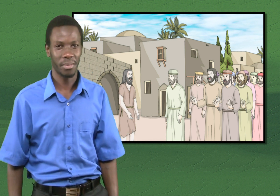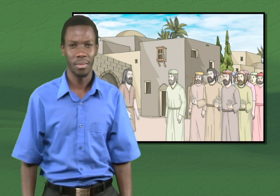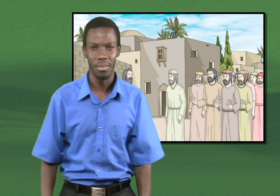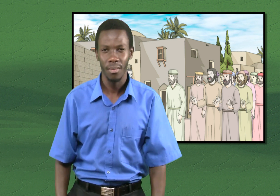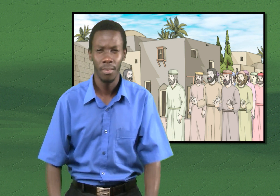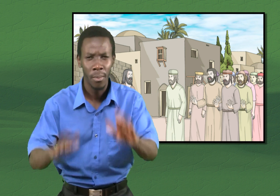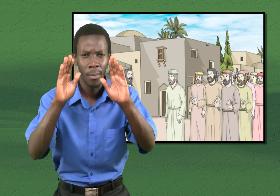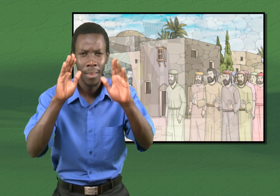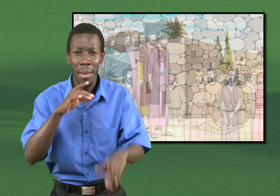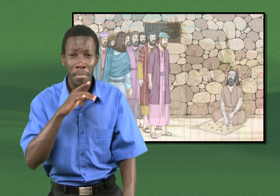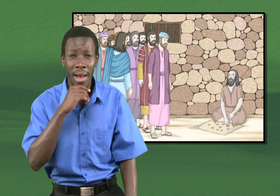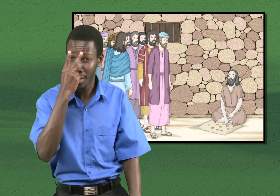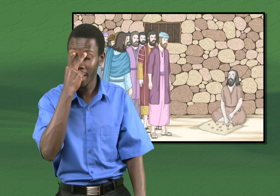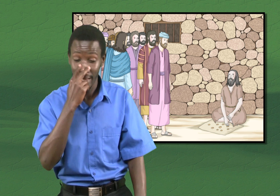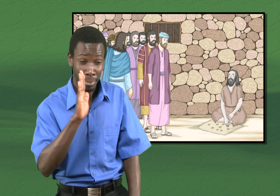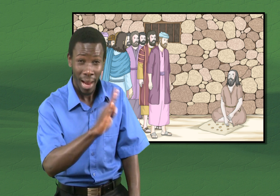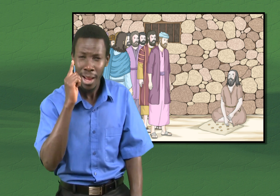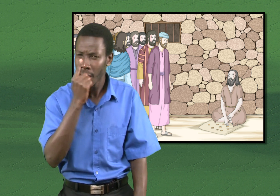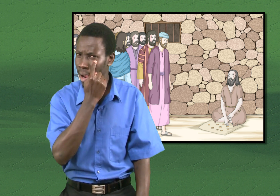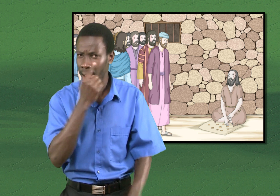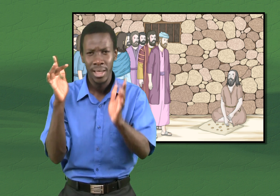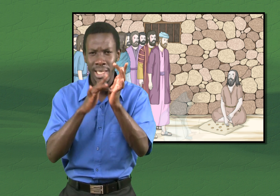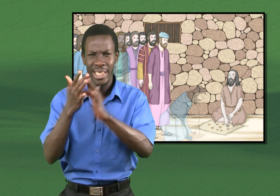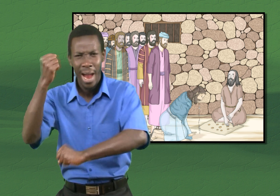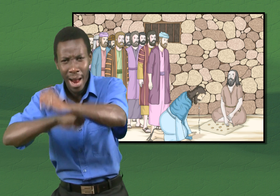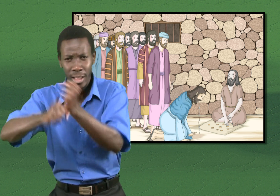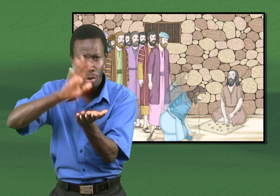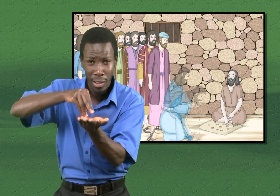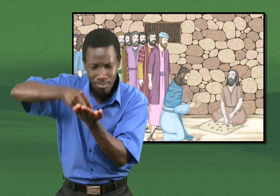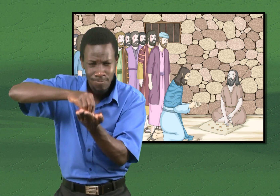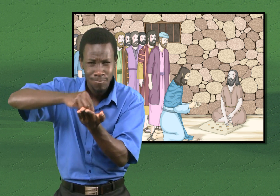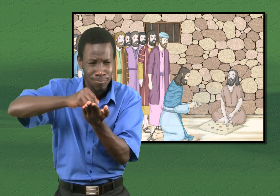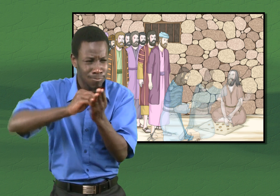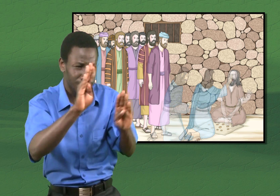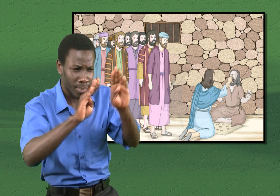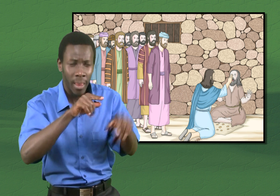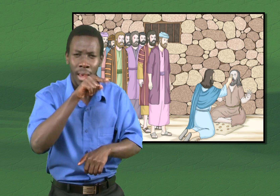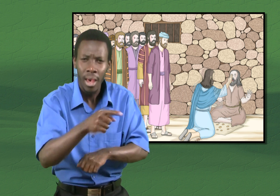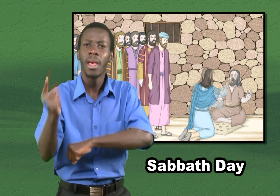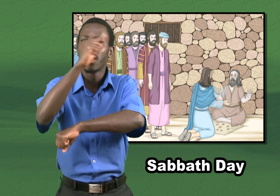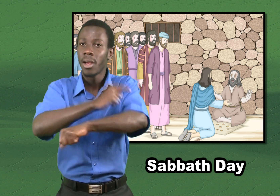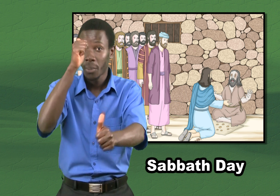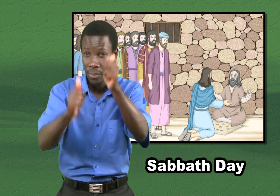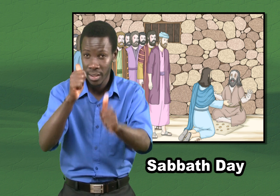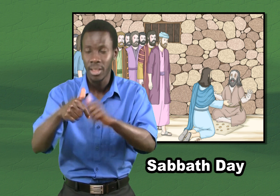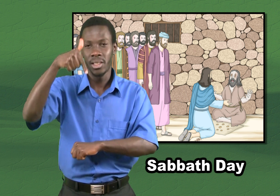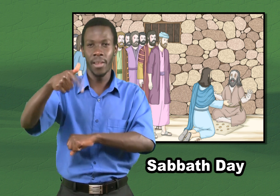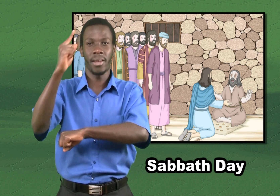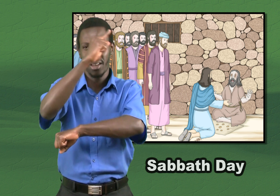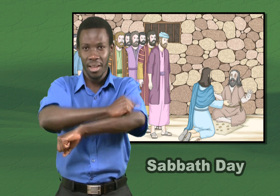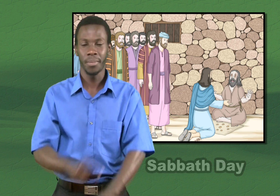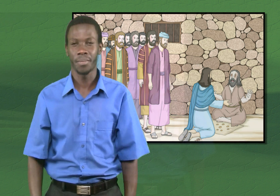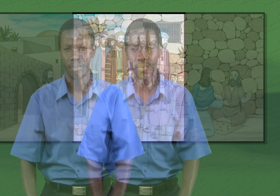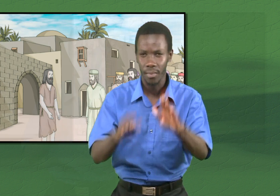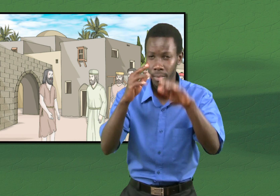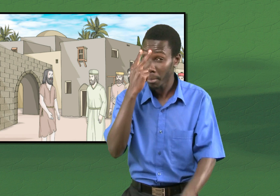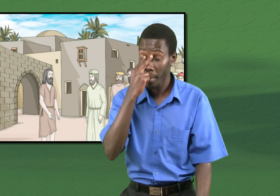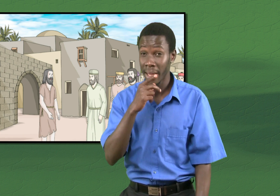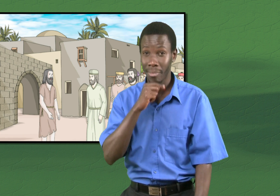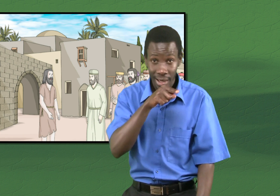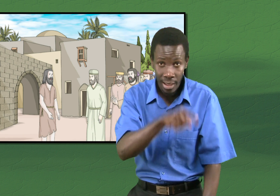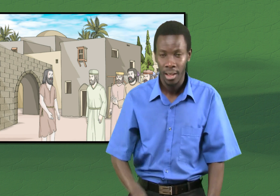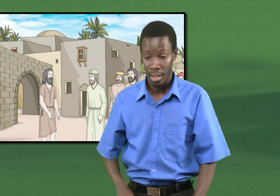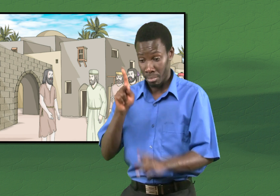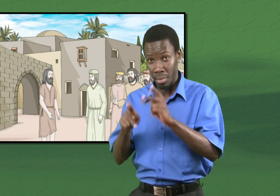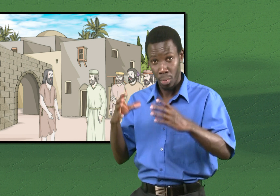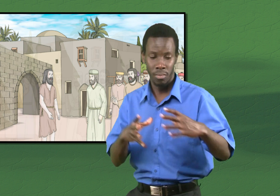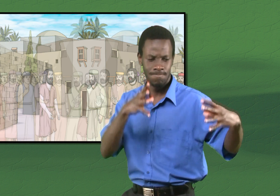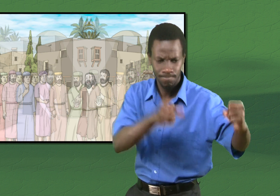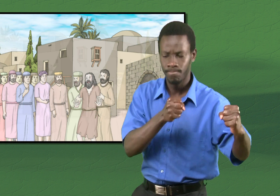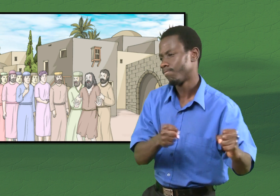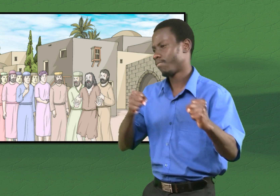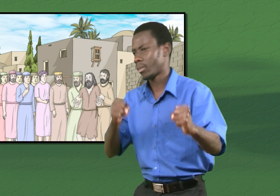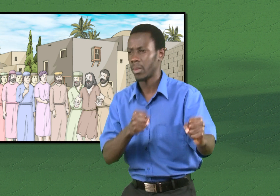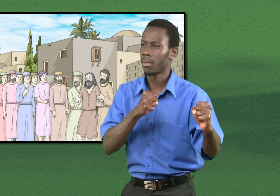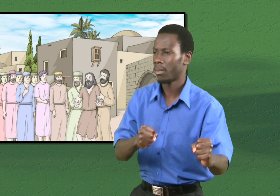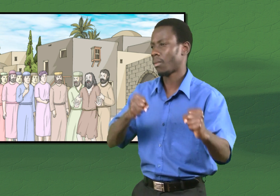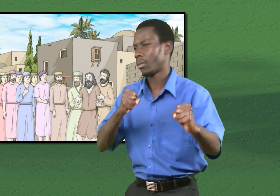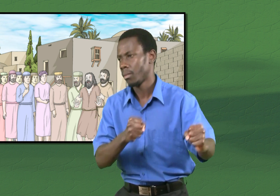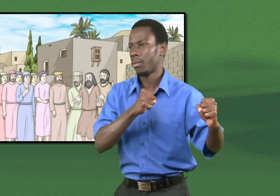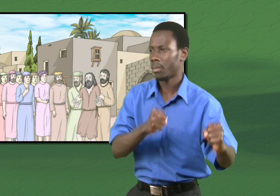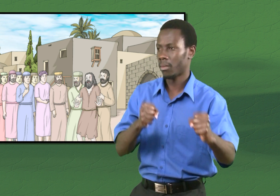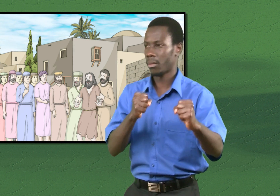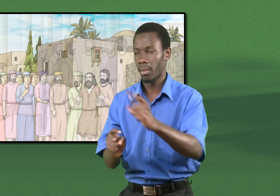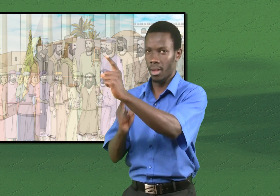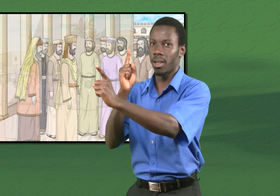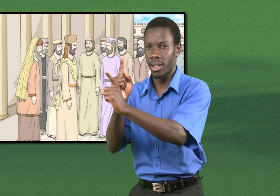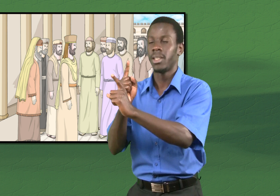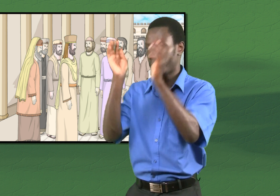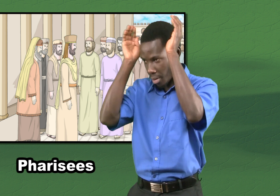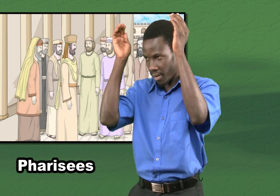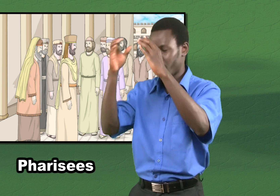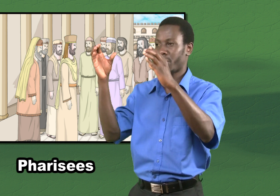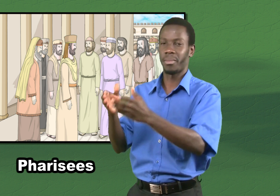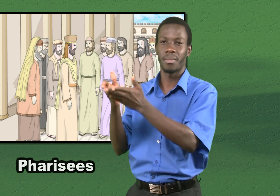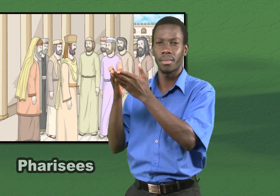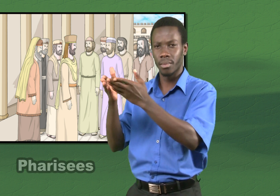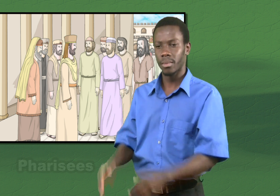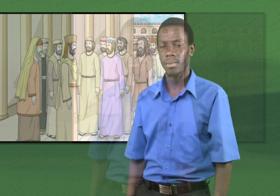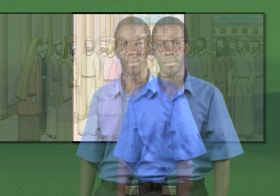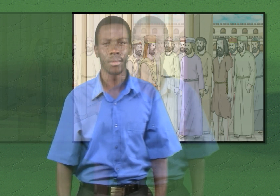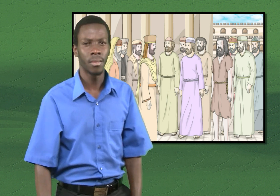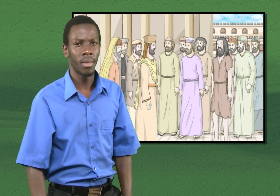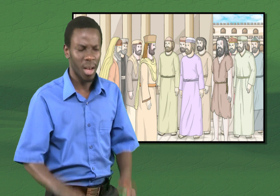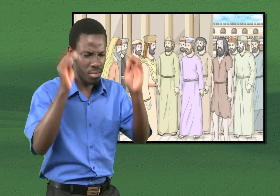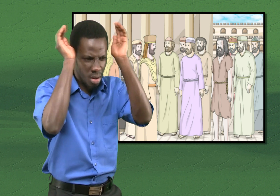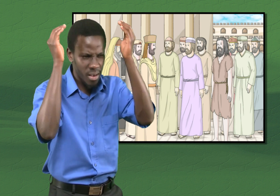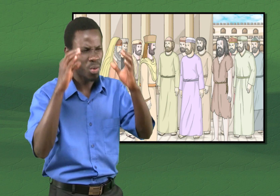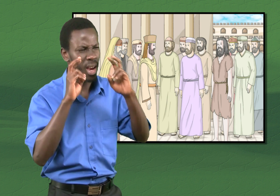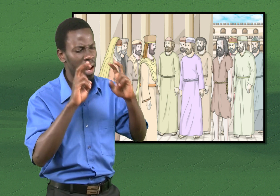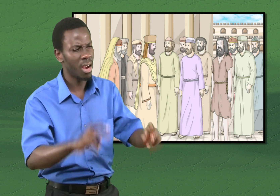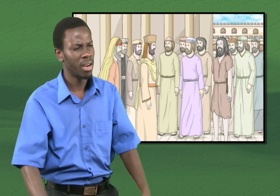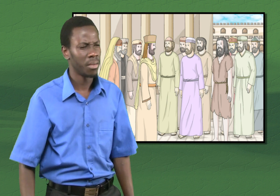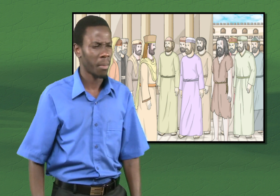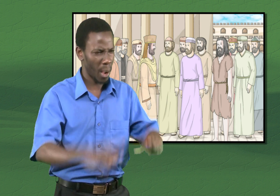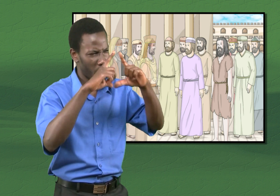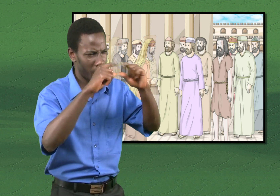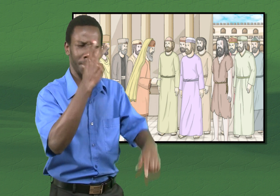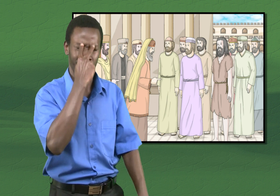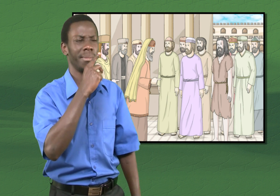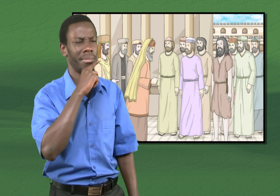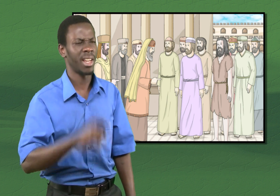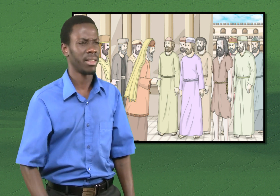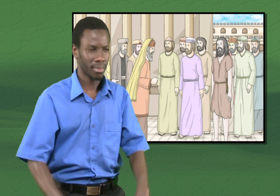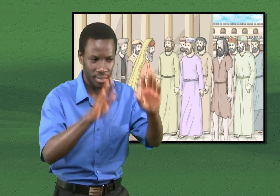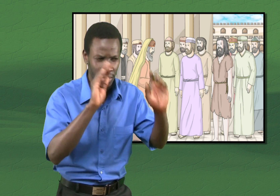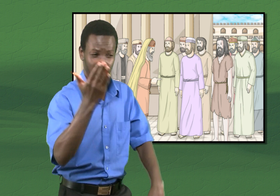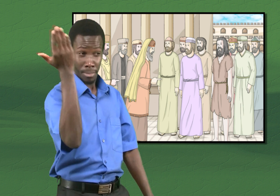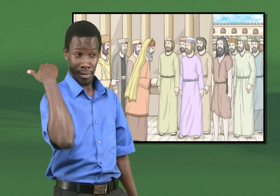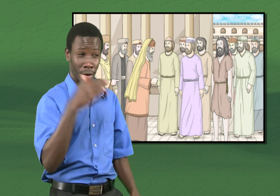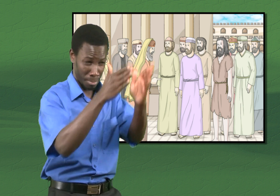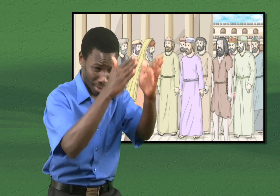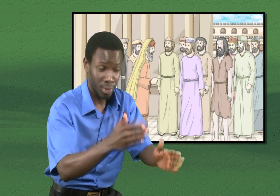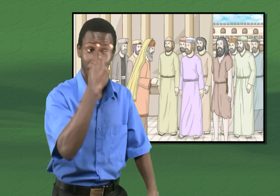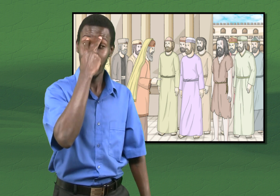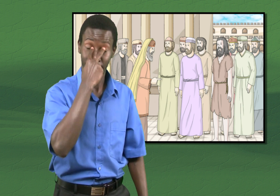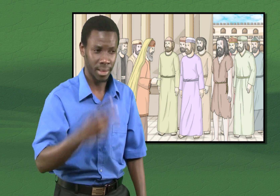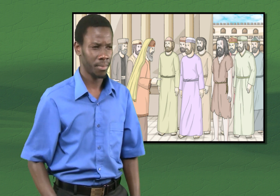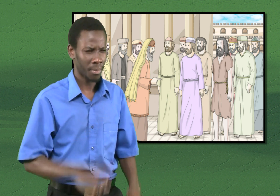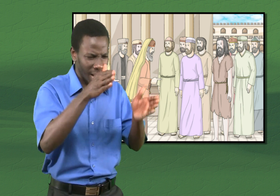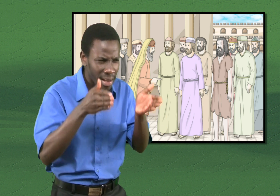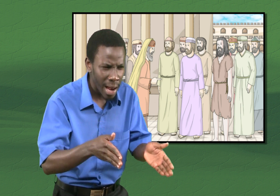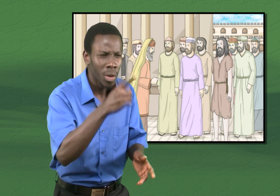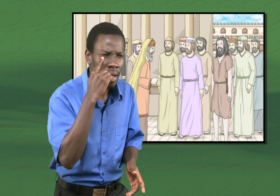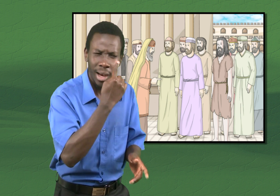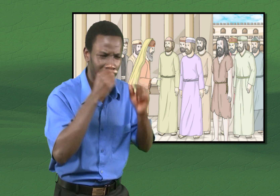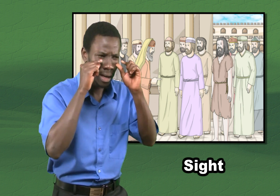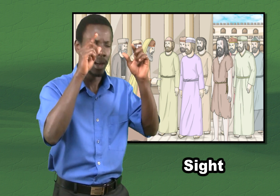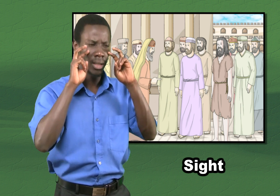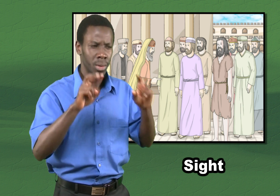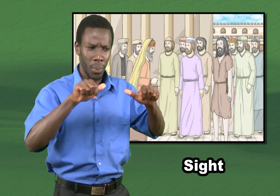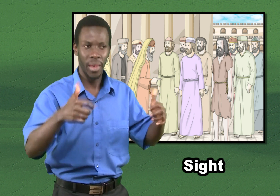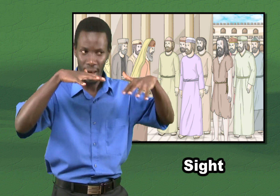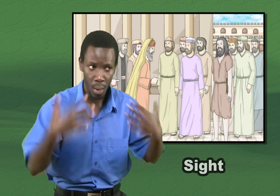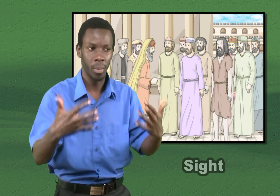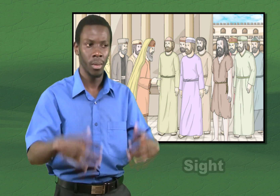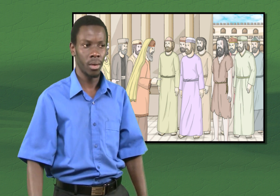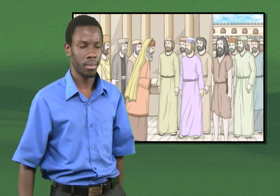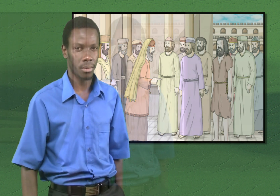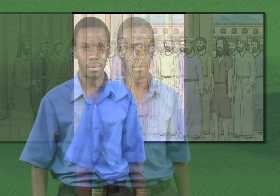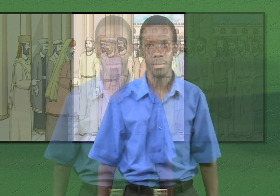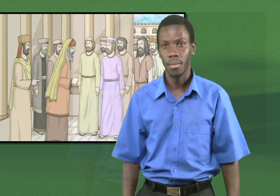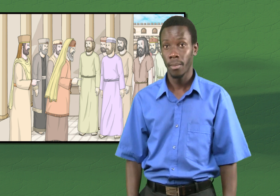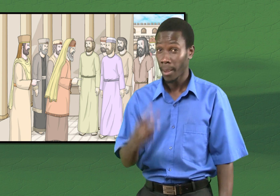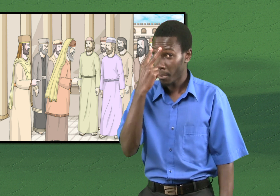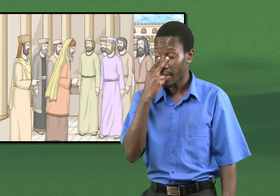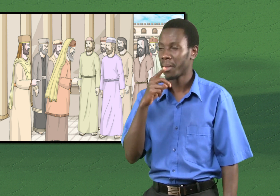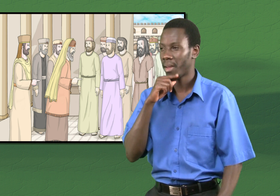Now the day on which Jesus had made the mud and opened his eyes was a Sabbath. So the Pharisees also asked him how he had received his sight.